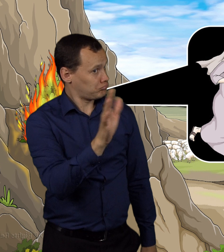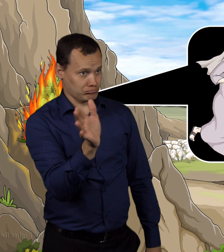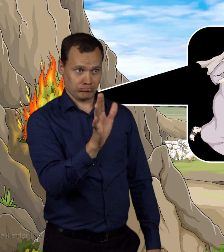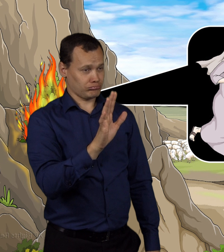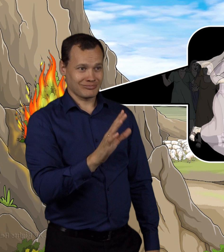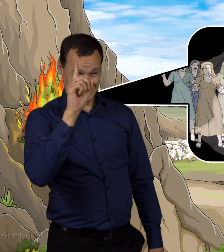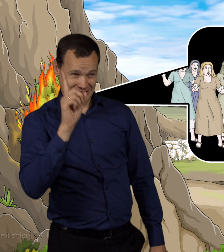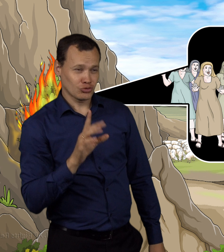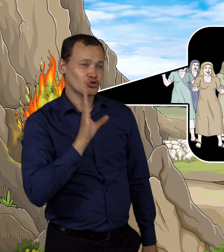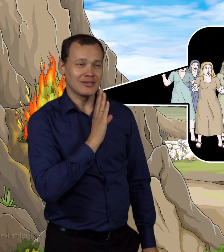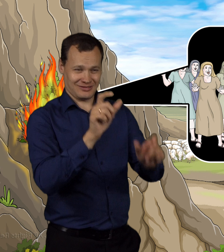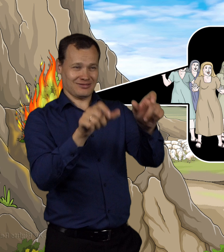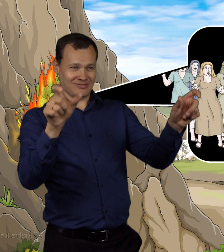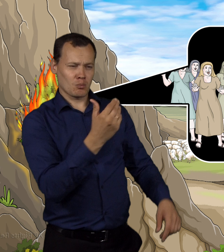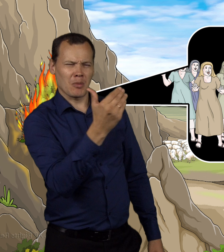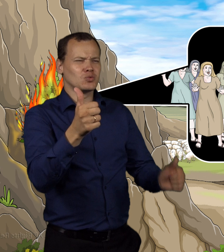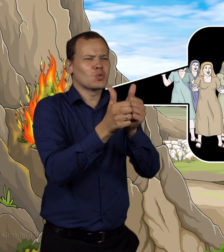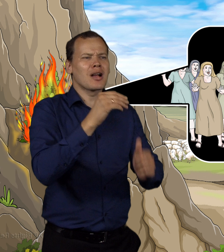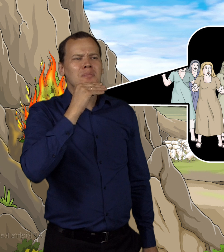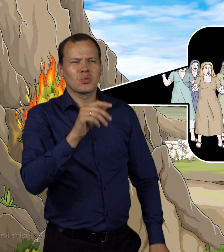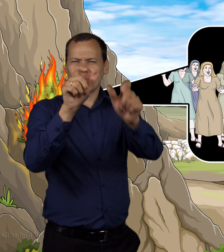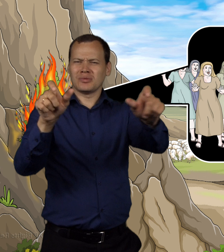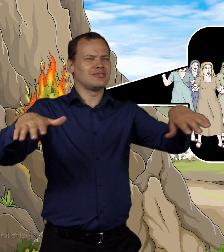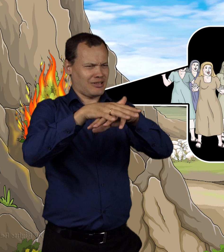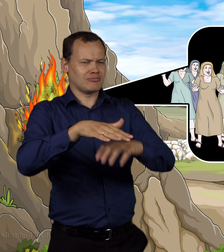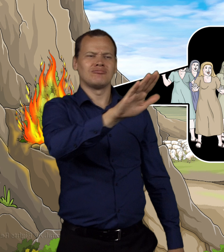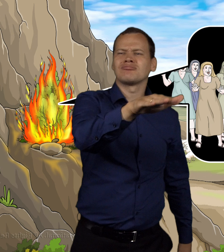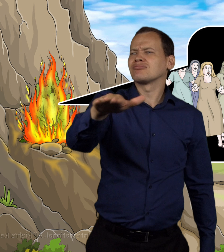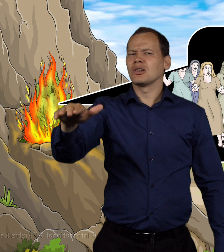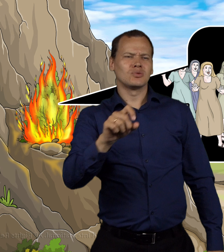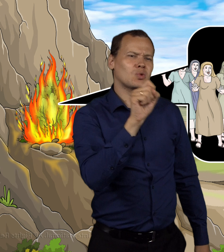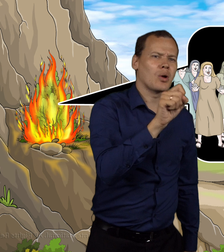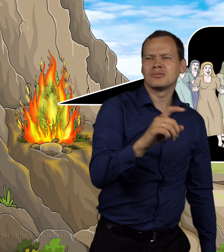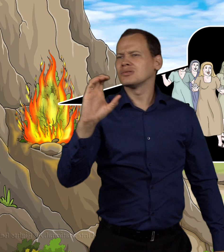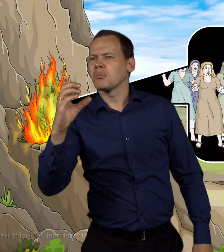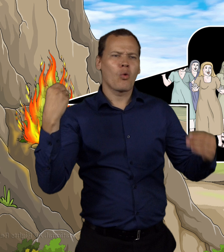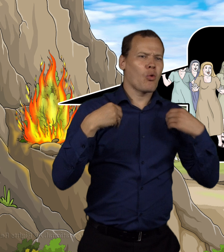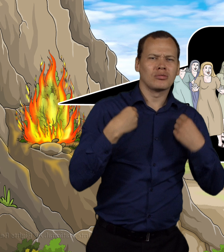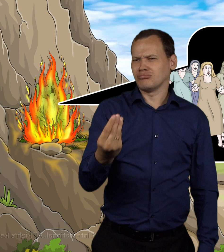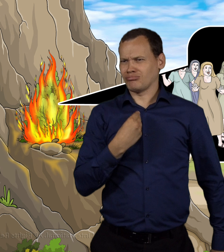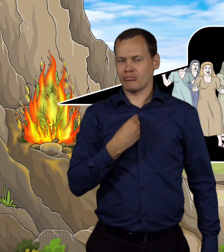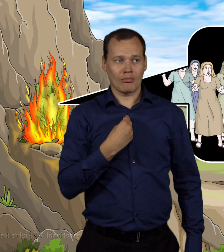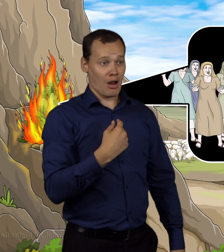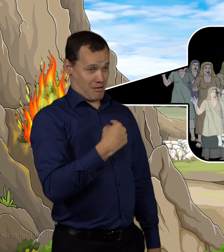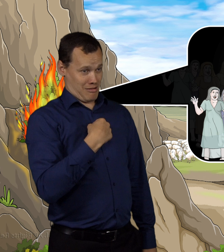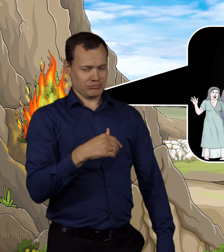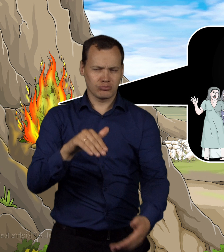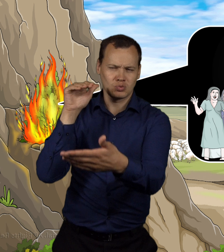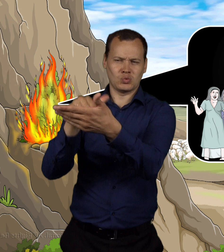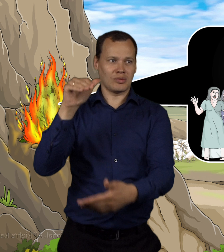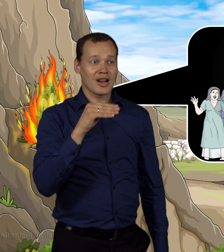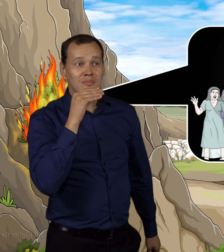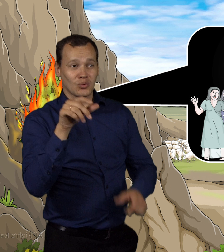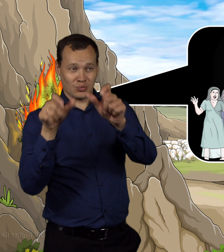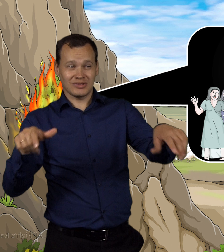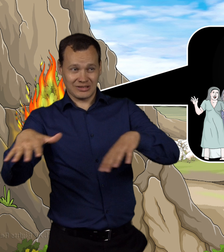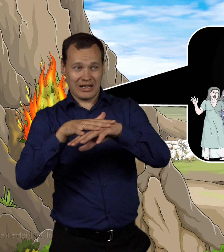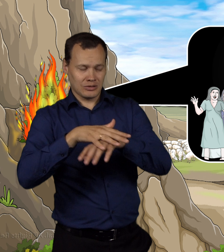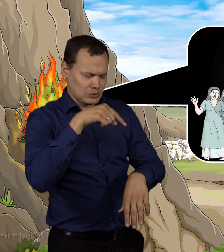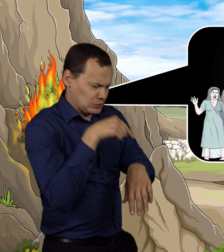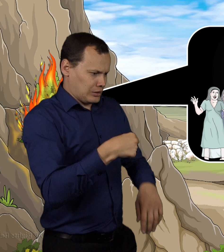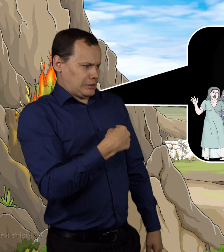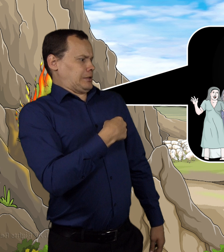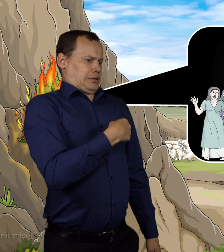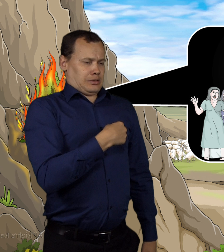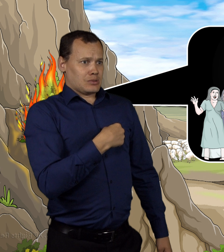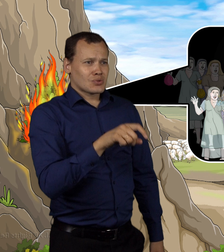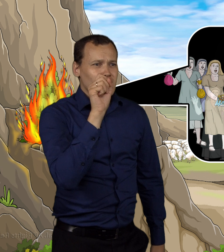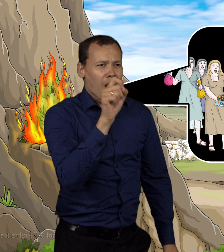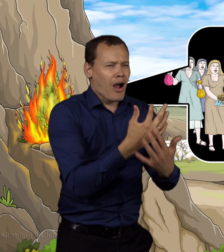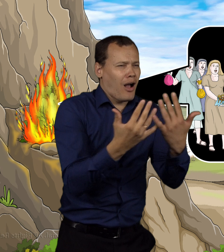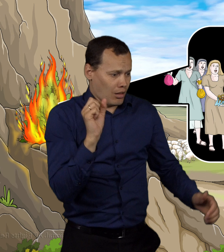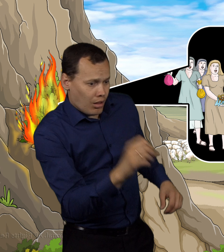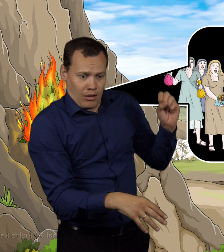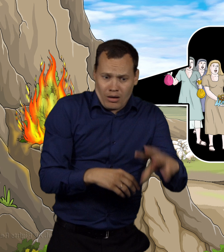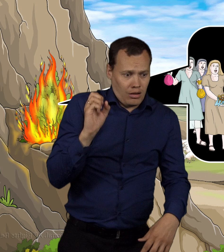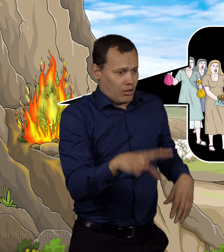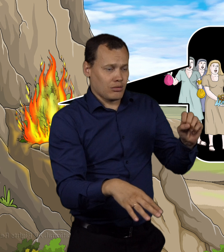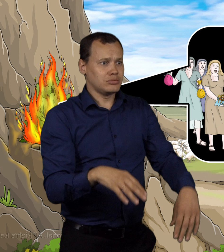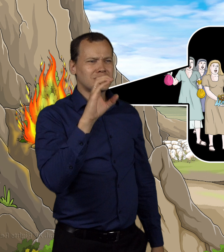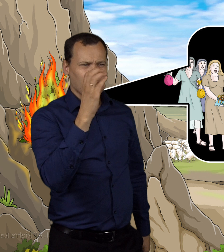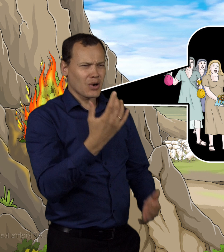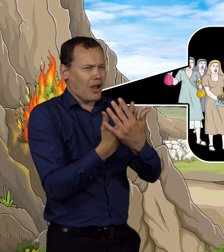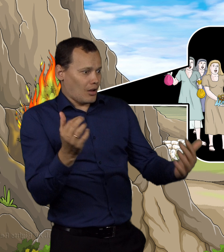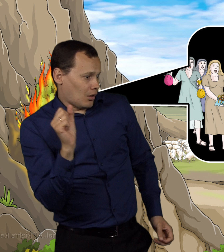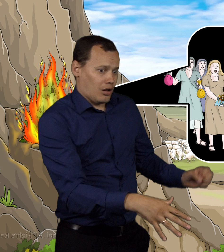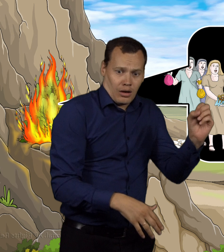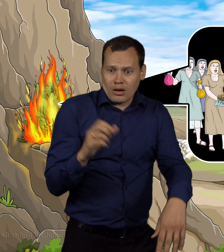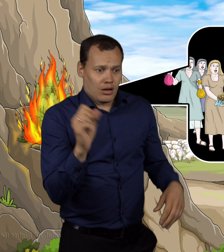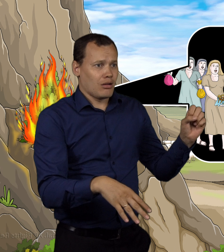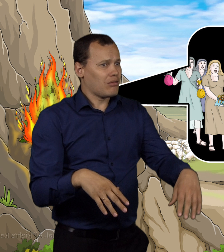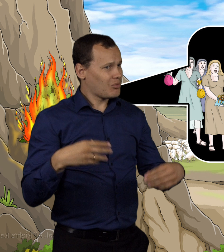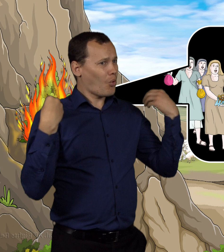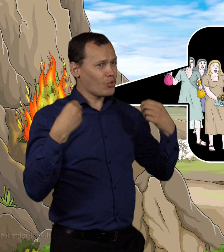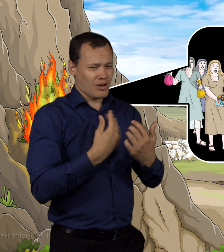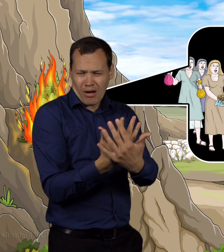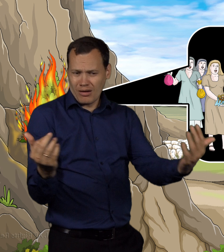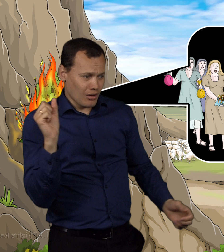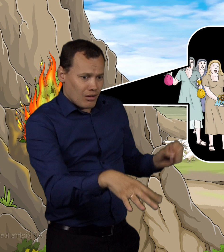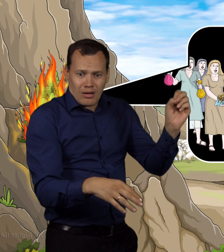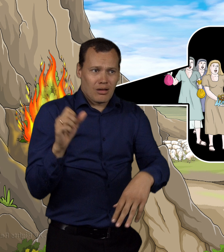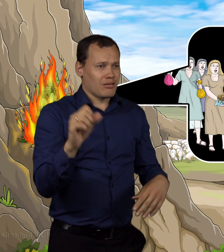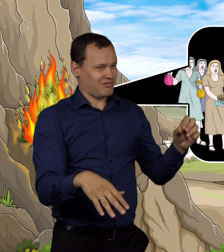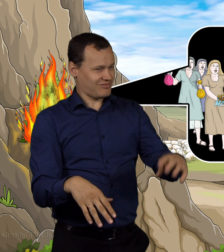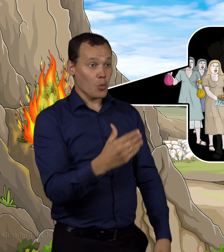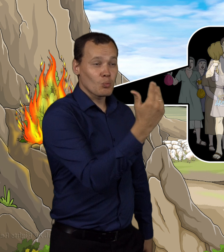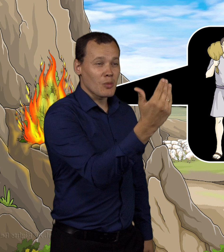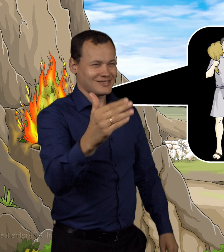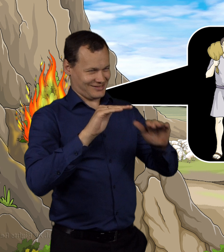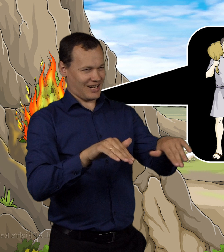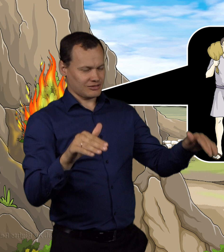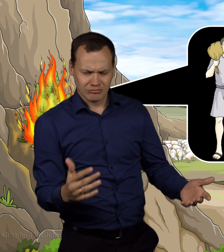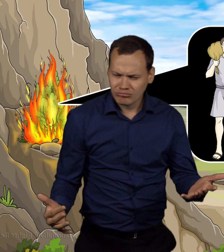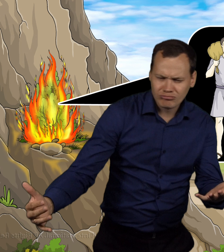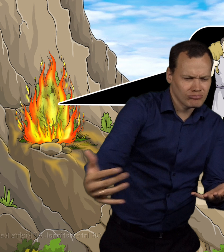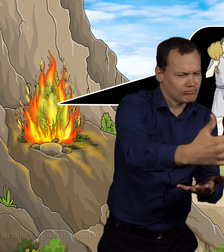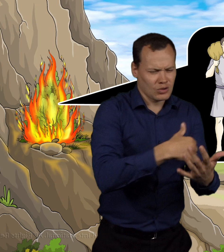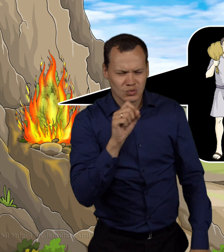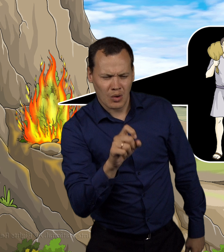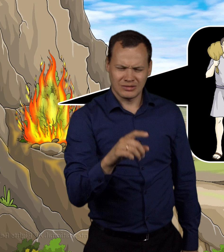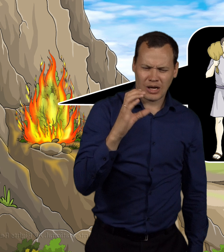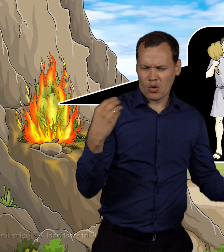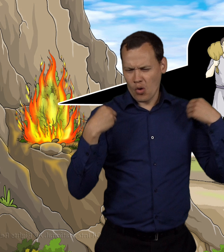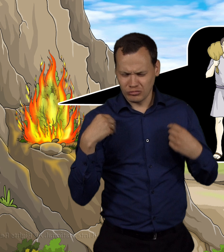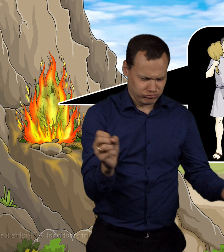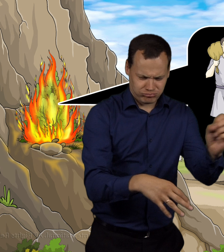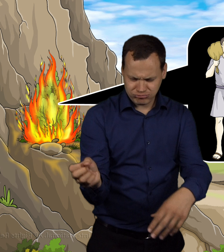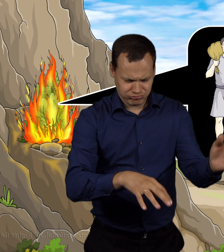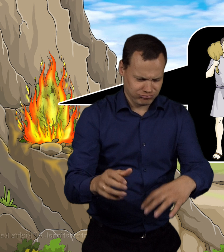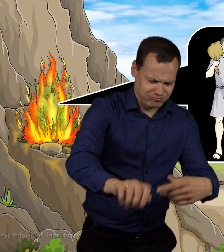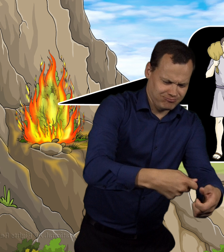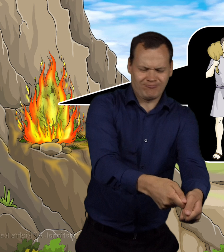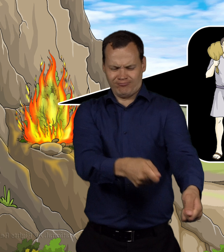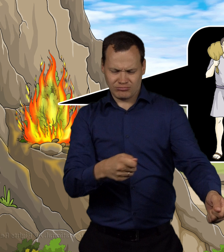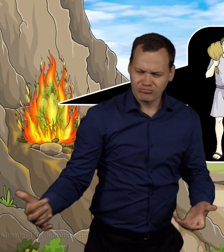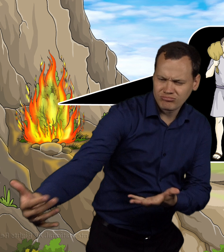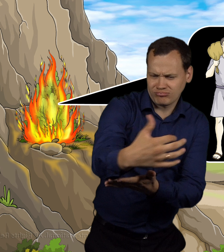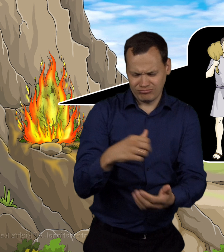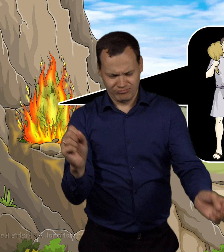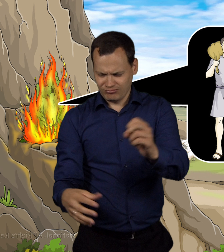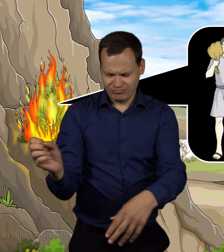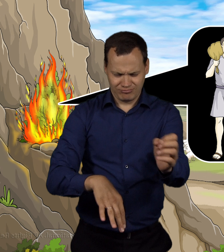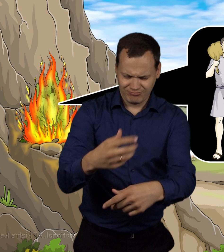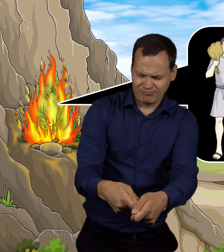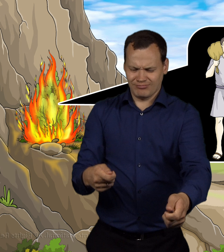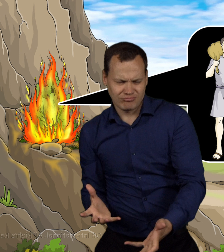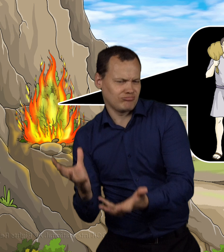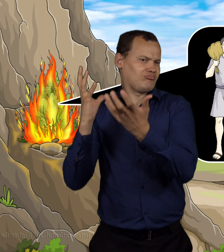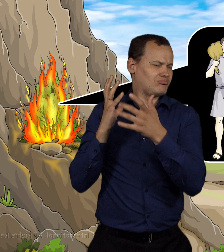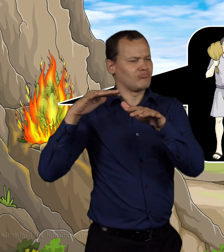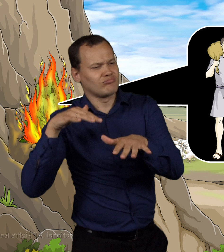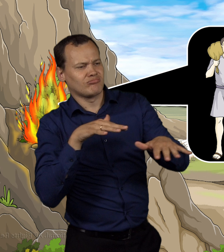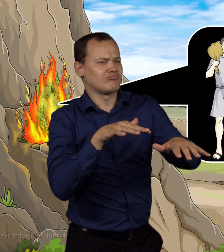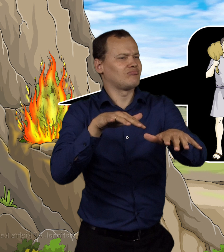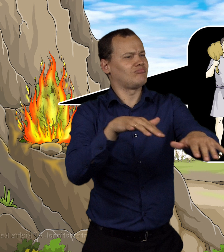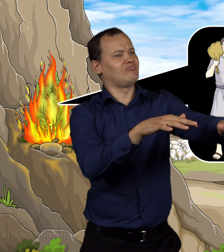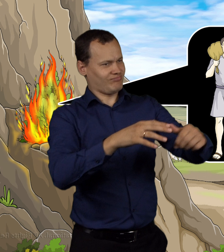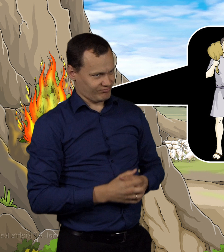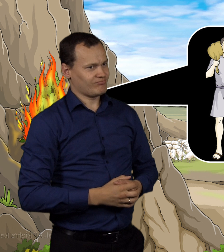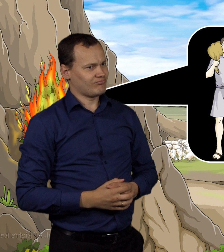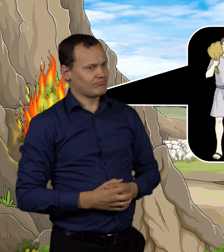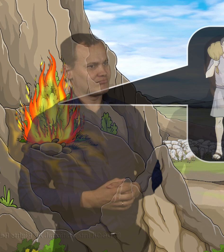Every woman shall ask her neighbor and any woman staying in her house for silver and gold jewelry and clothing, and you will put them on your sons and daughters.